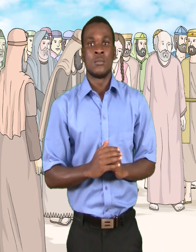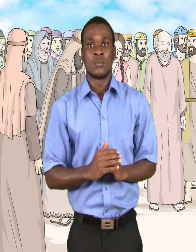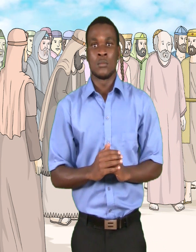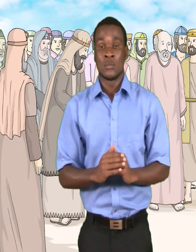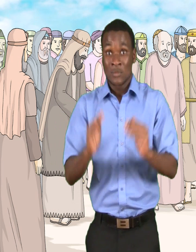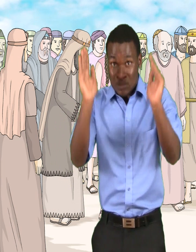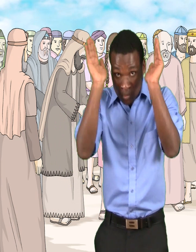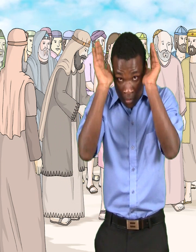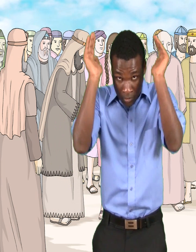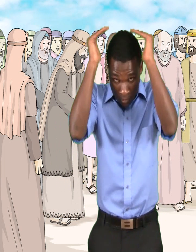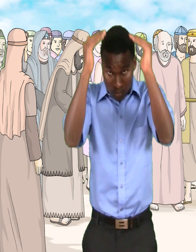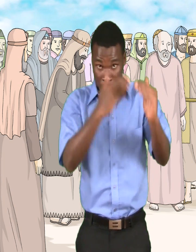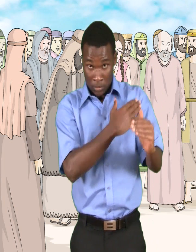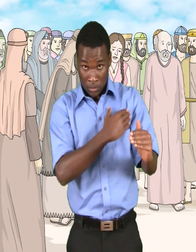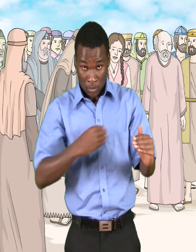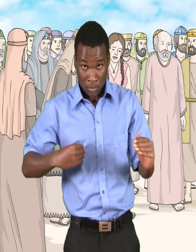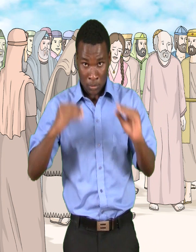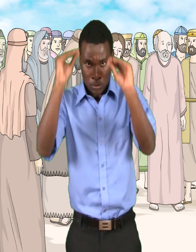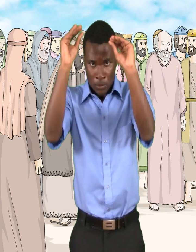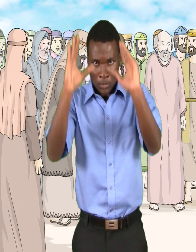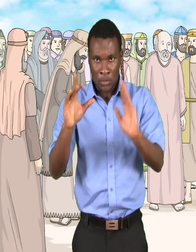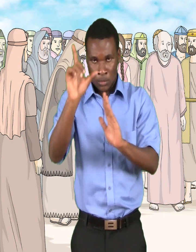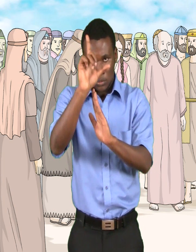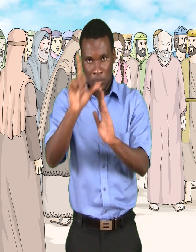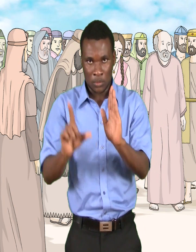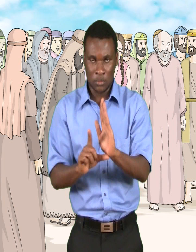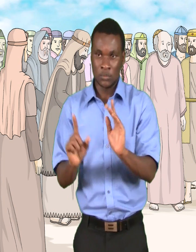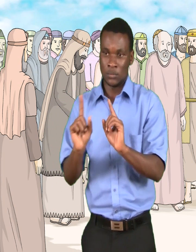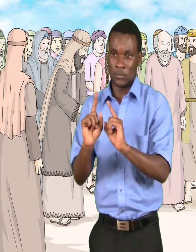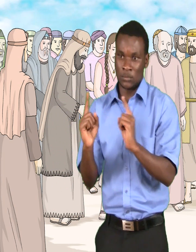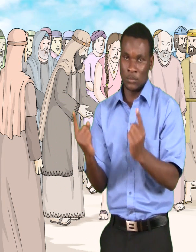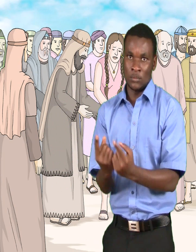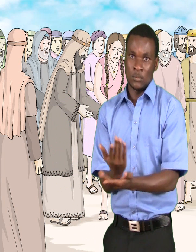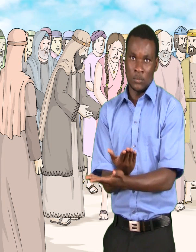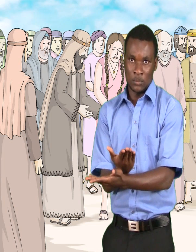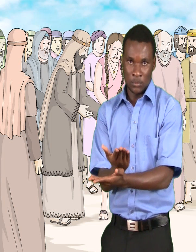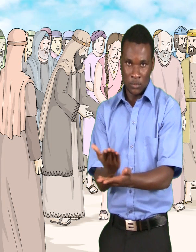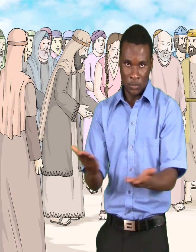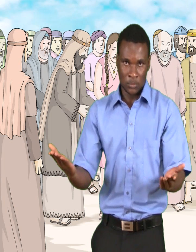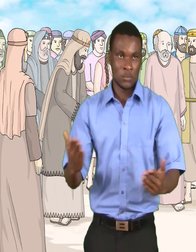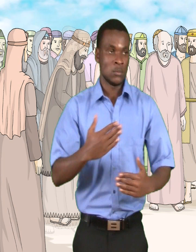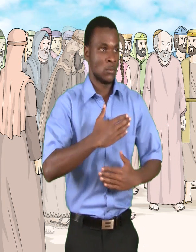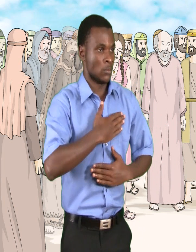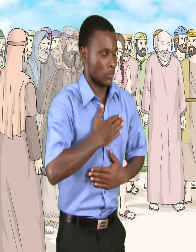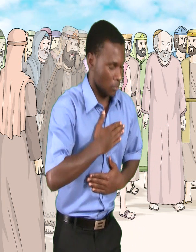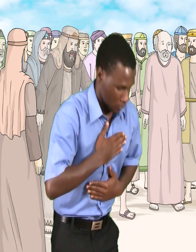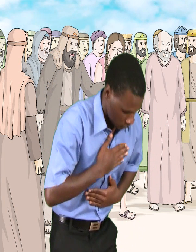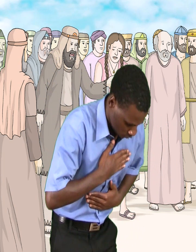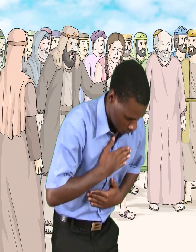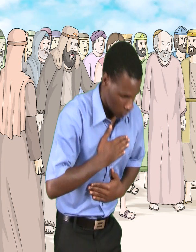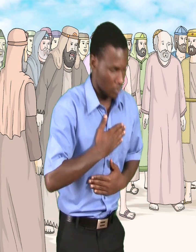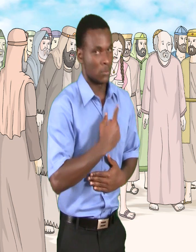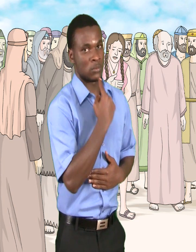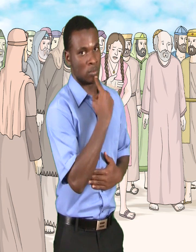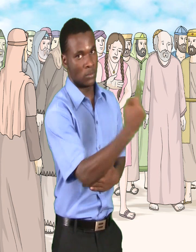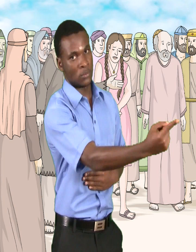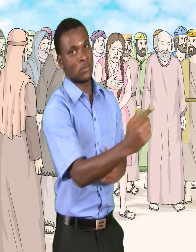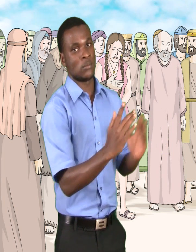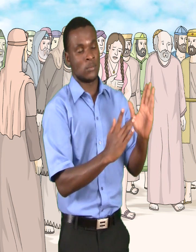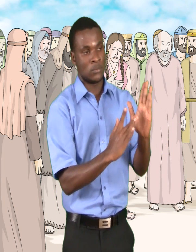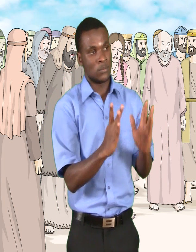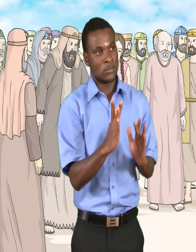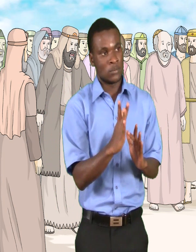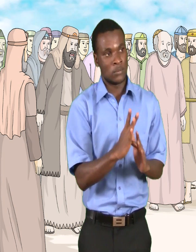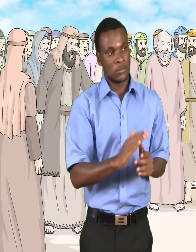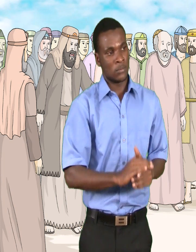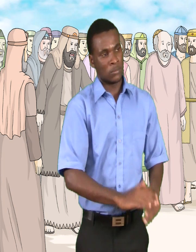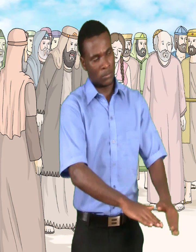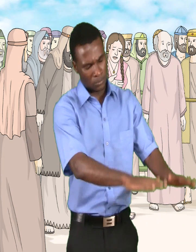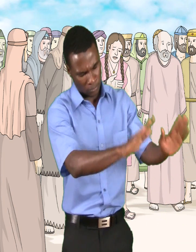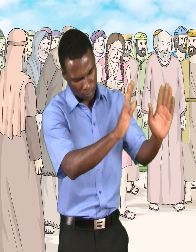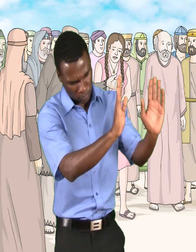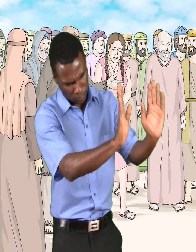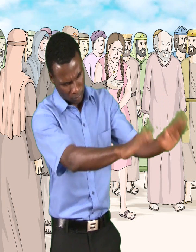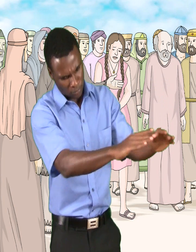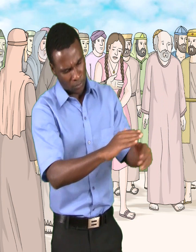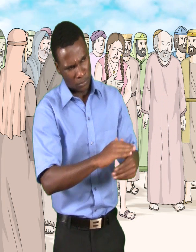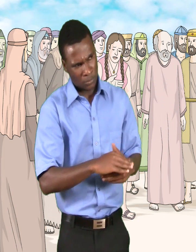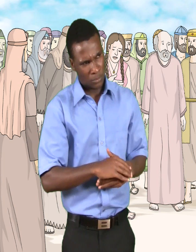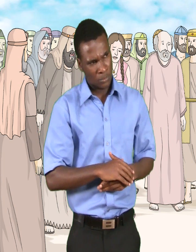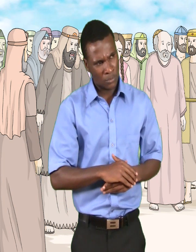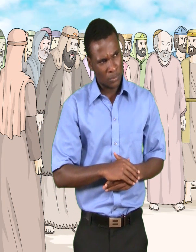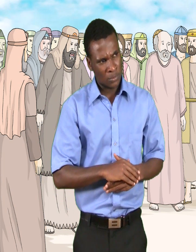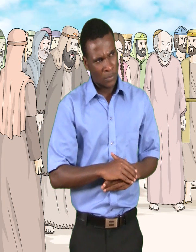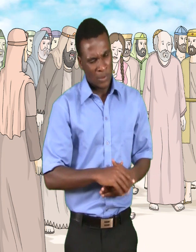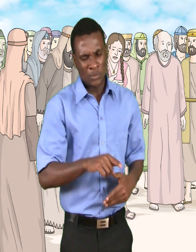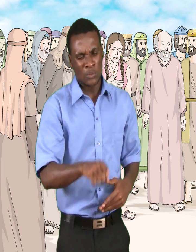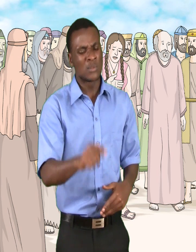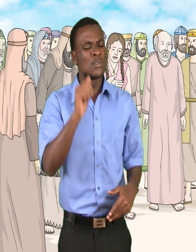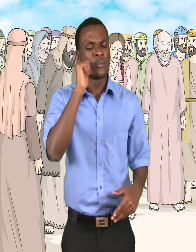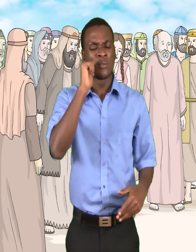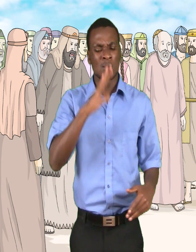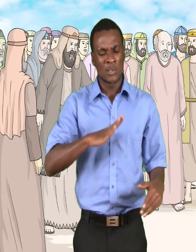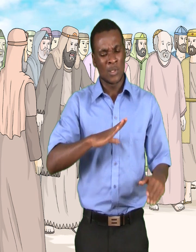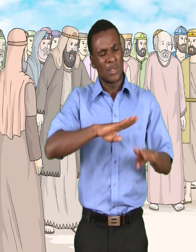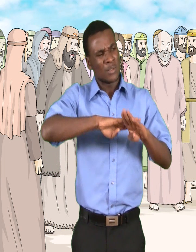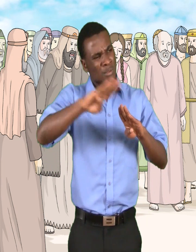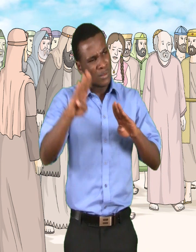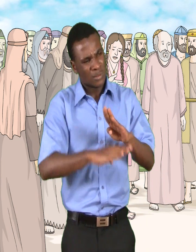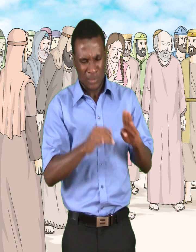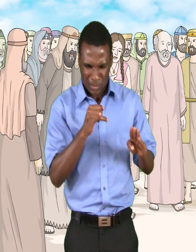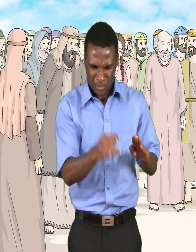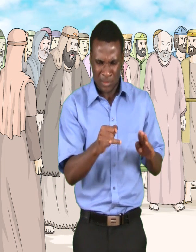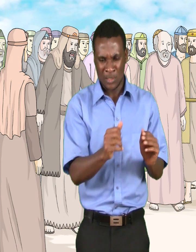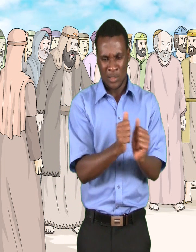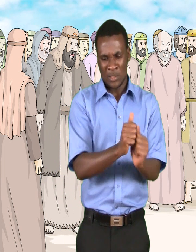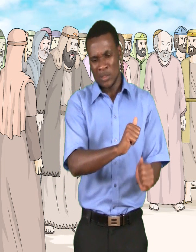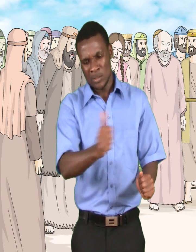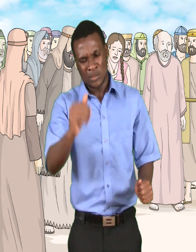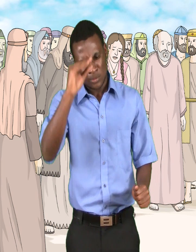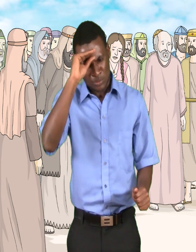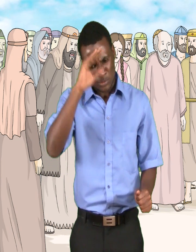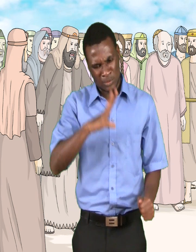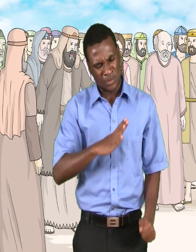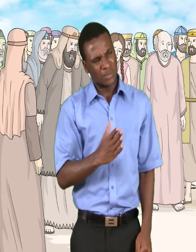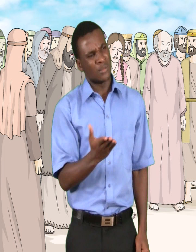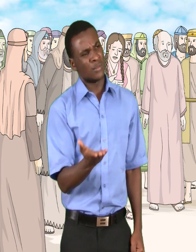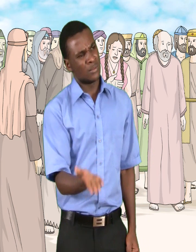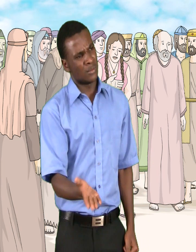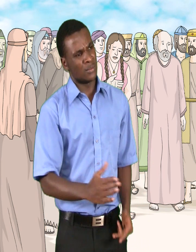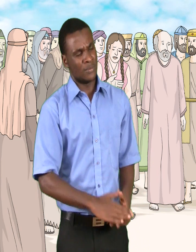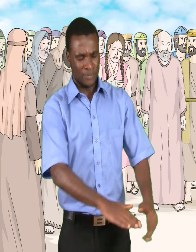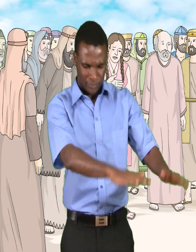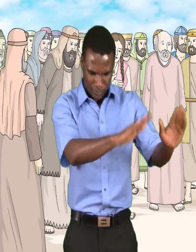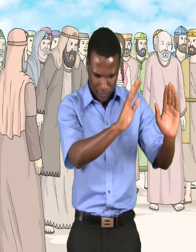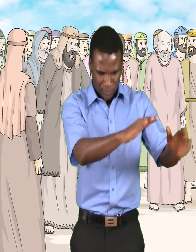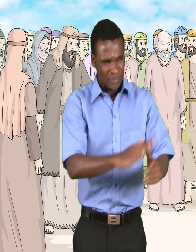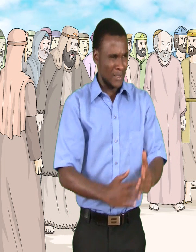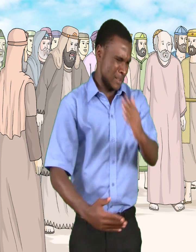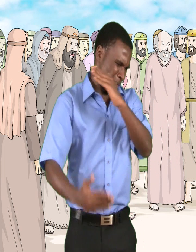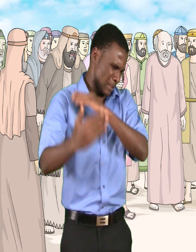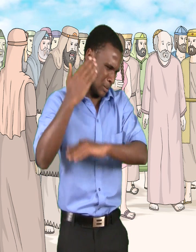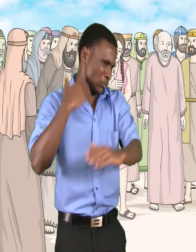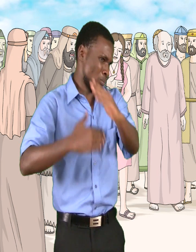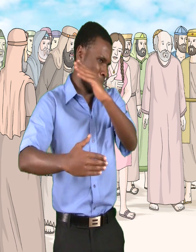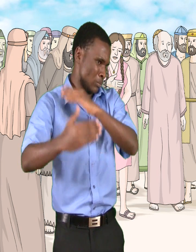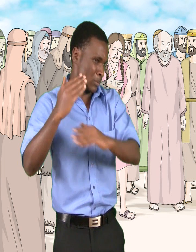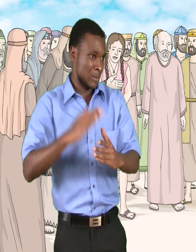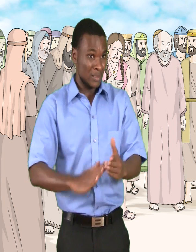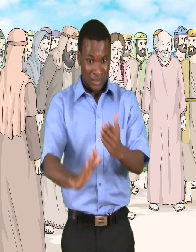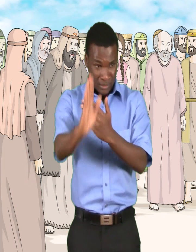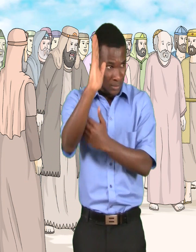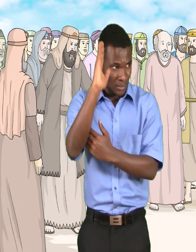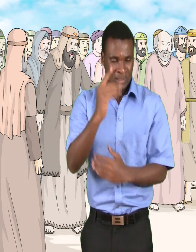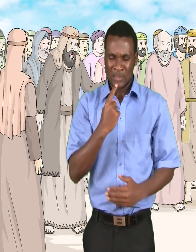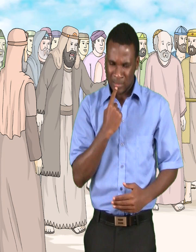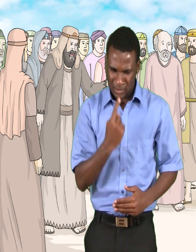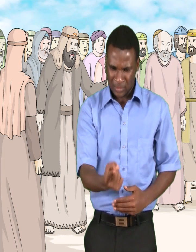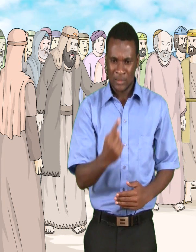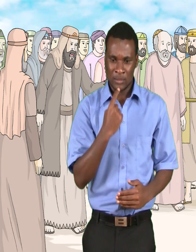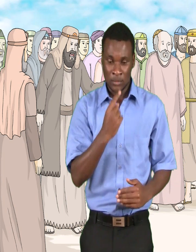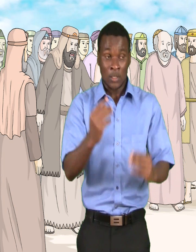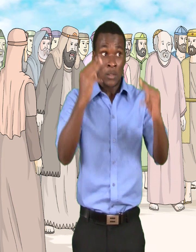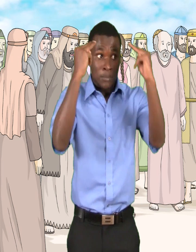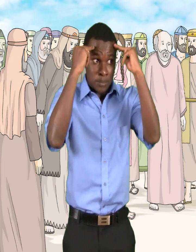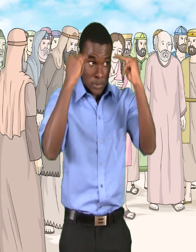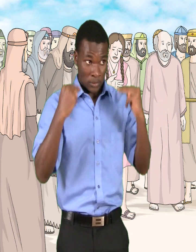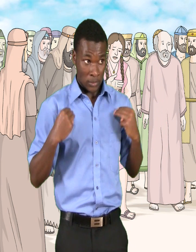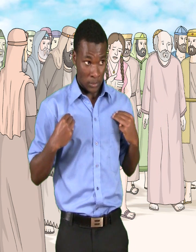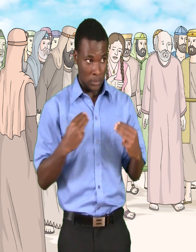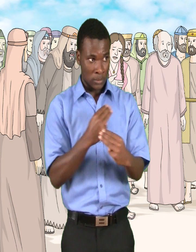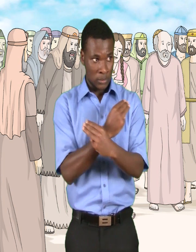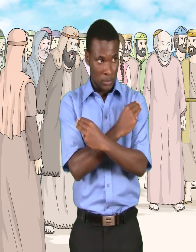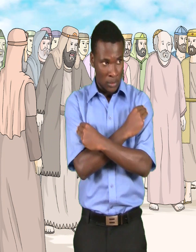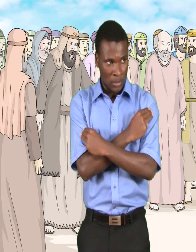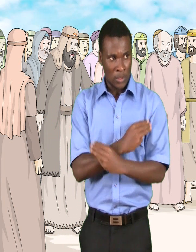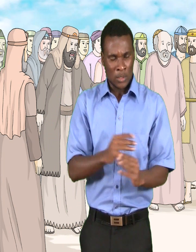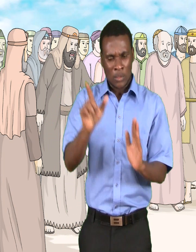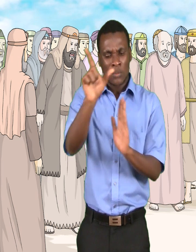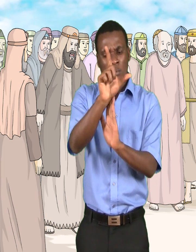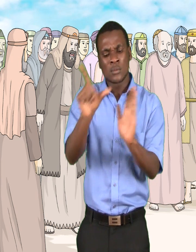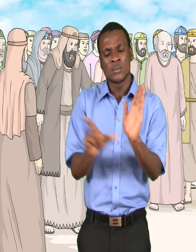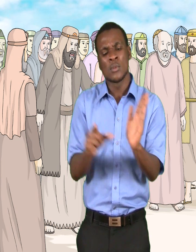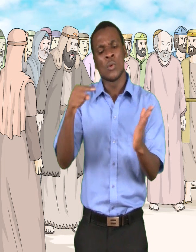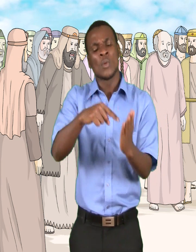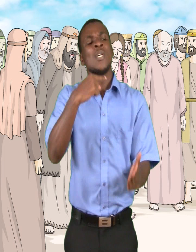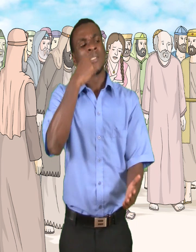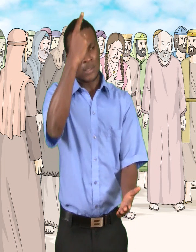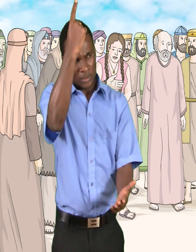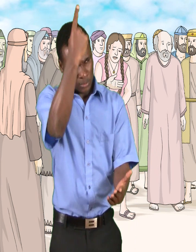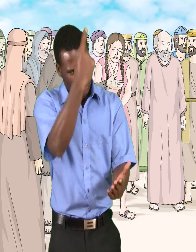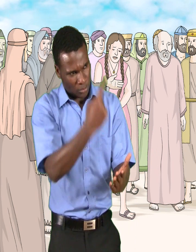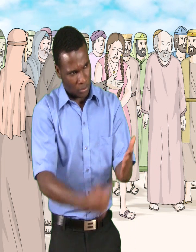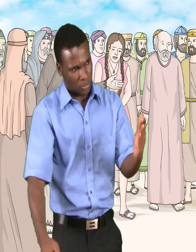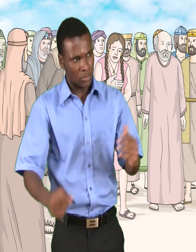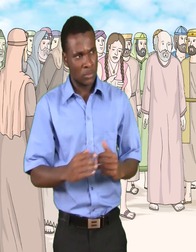In the Law Moses commanded us to stone such a woman.